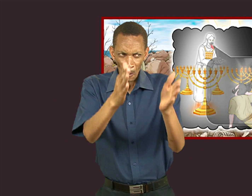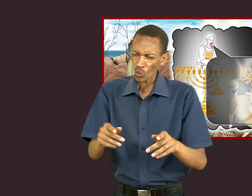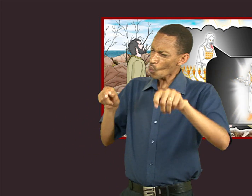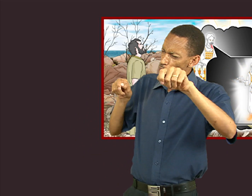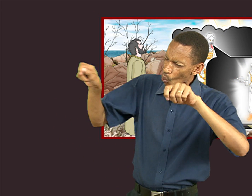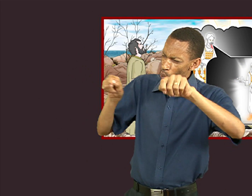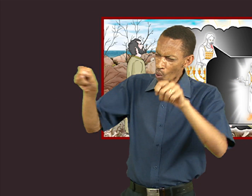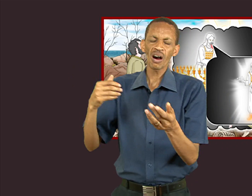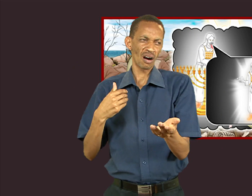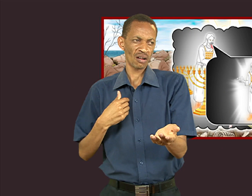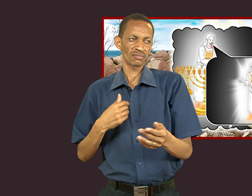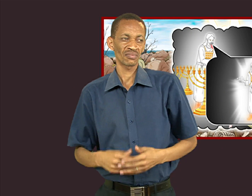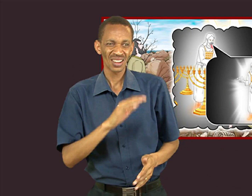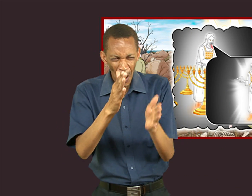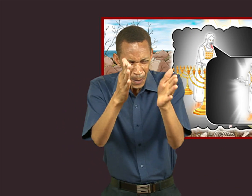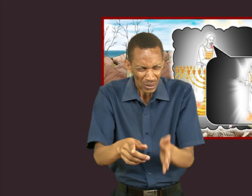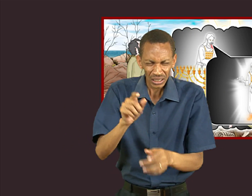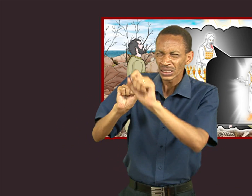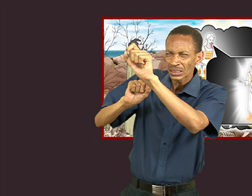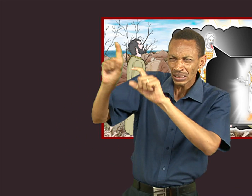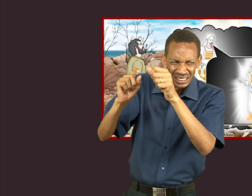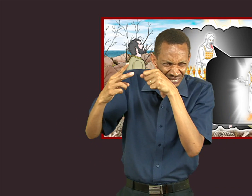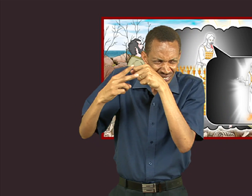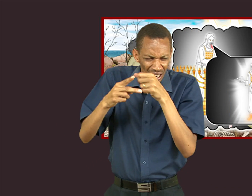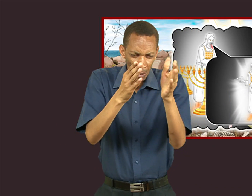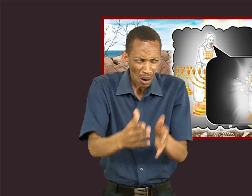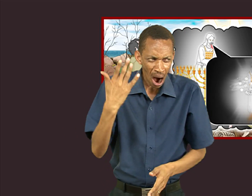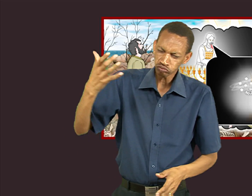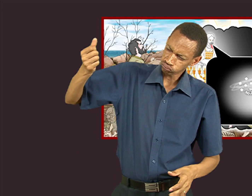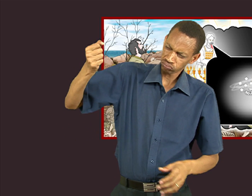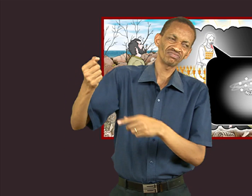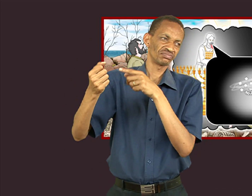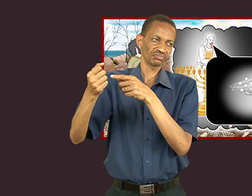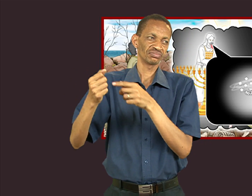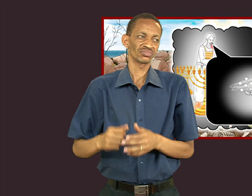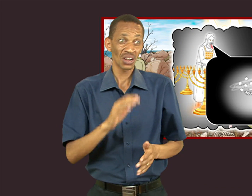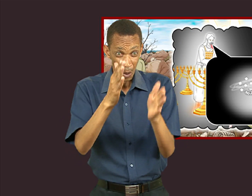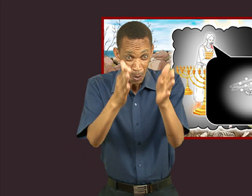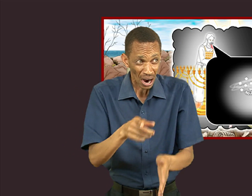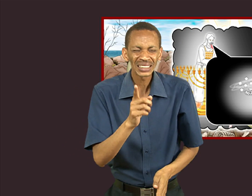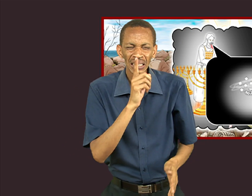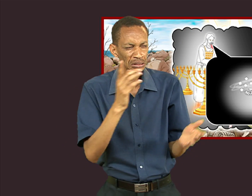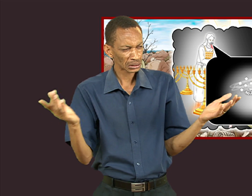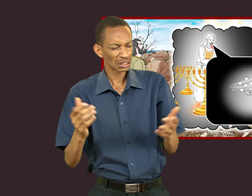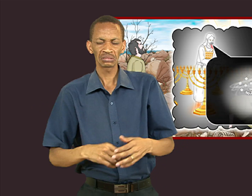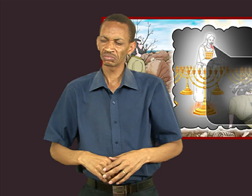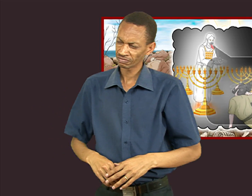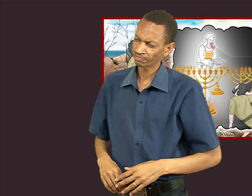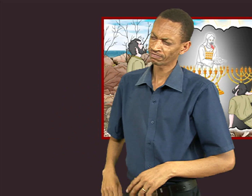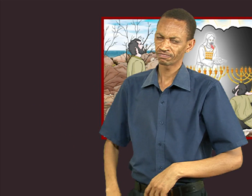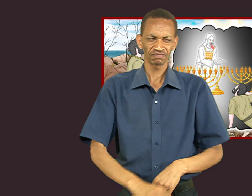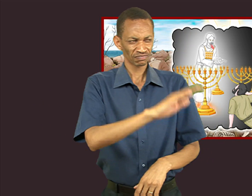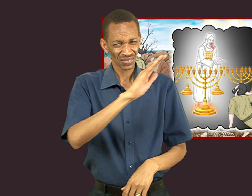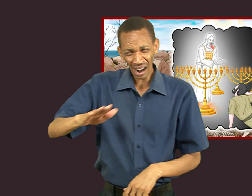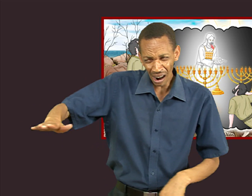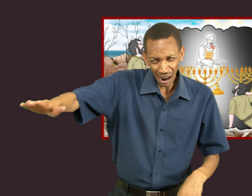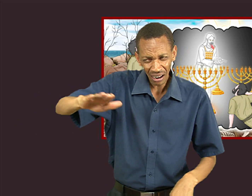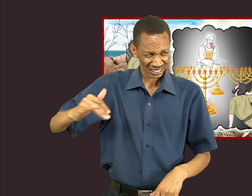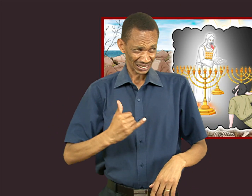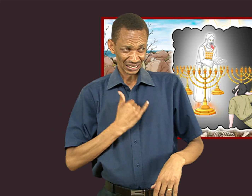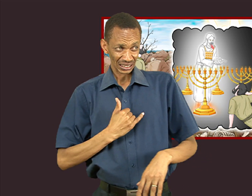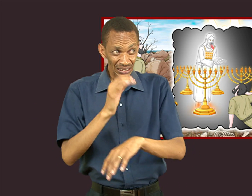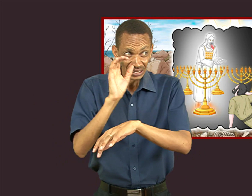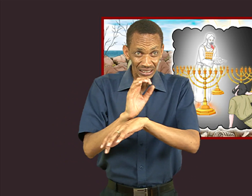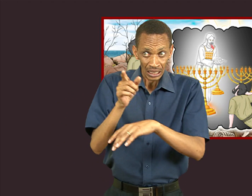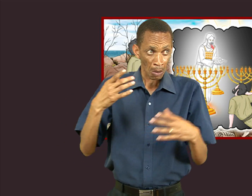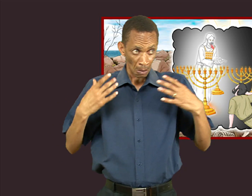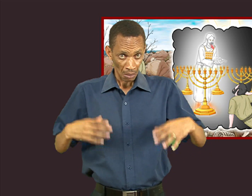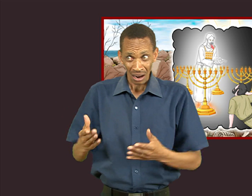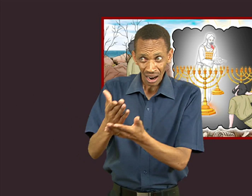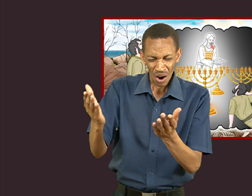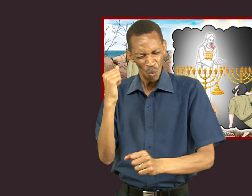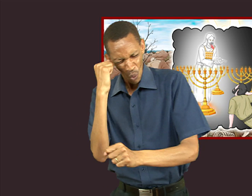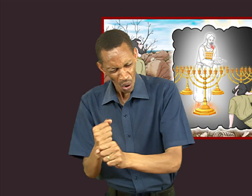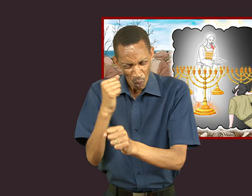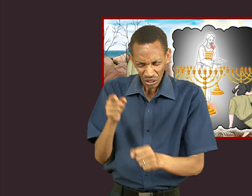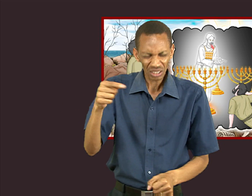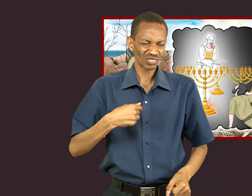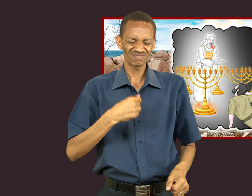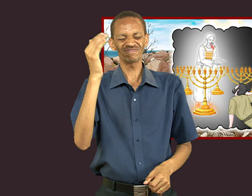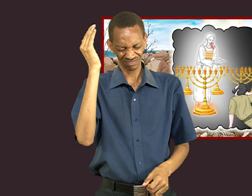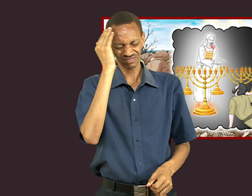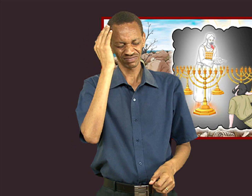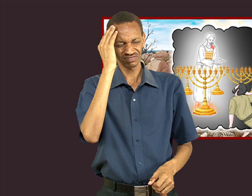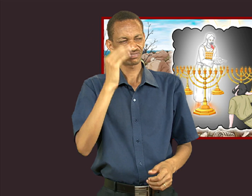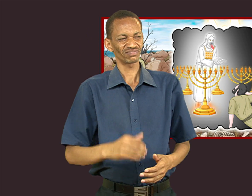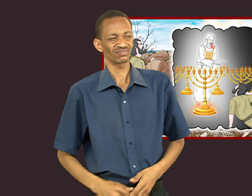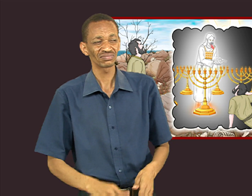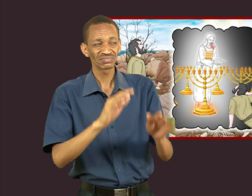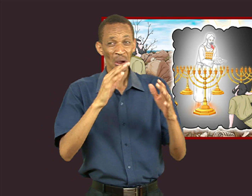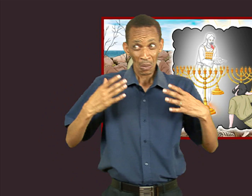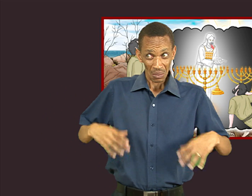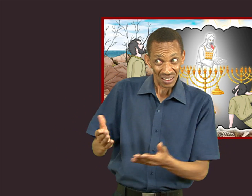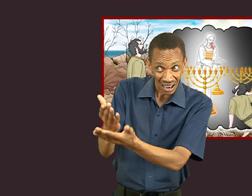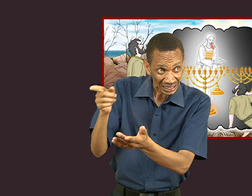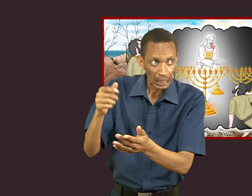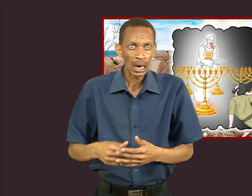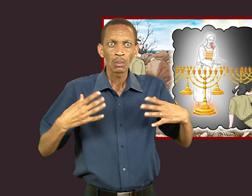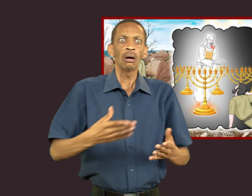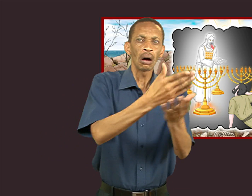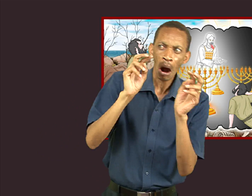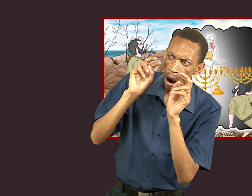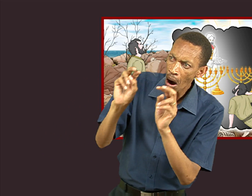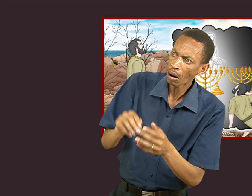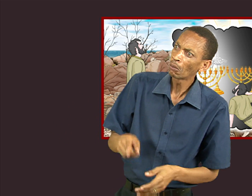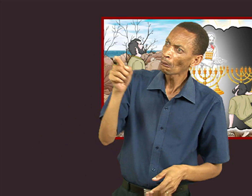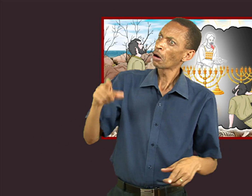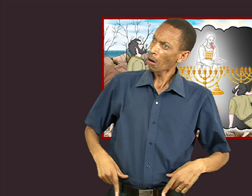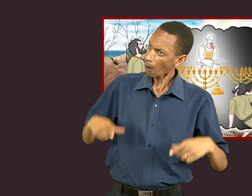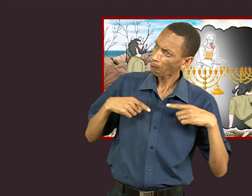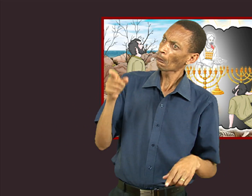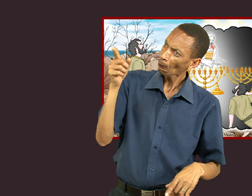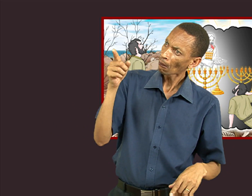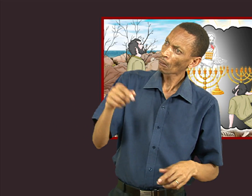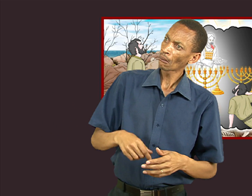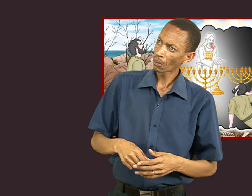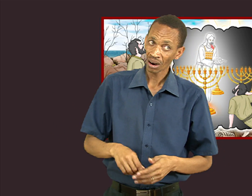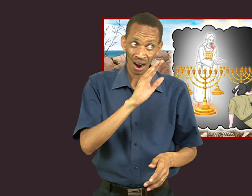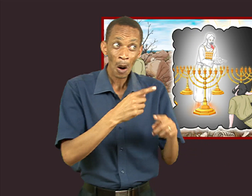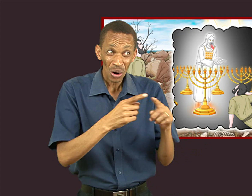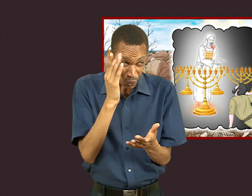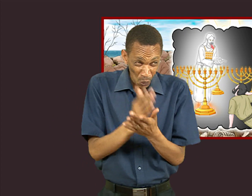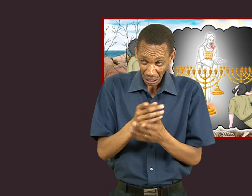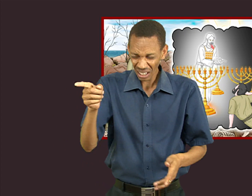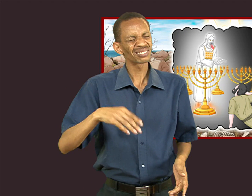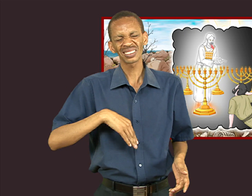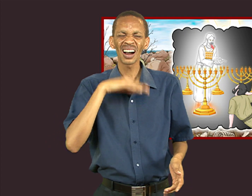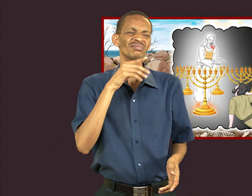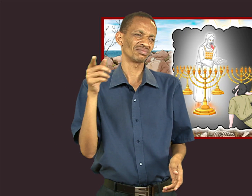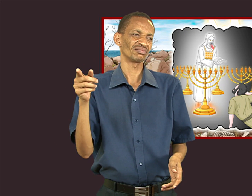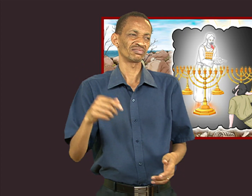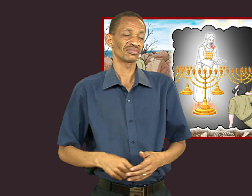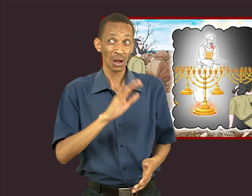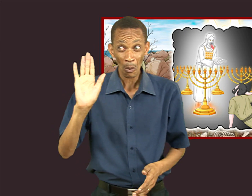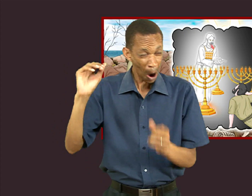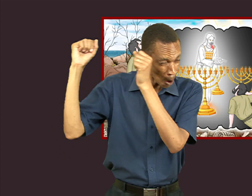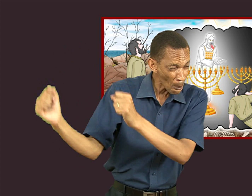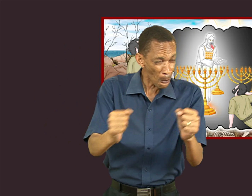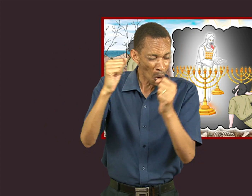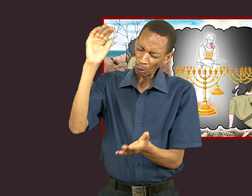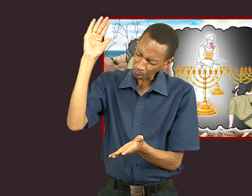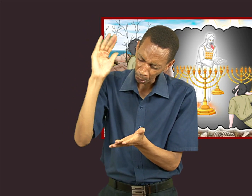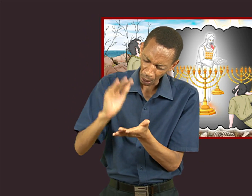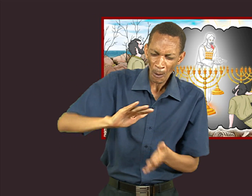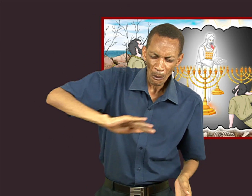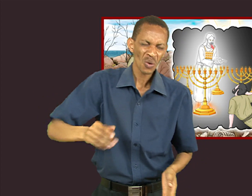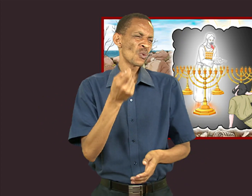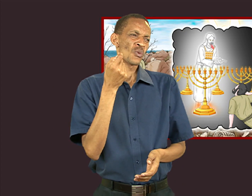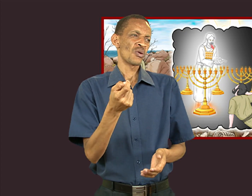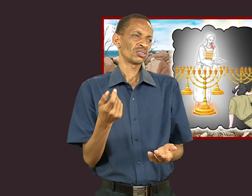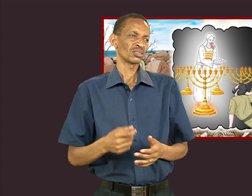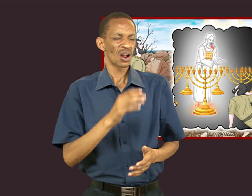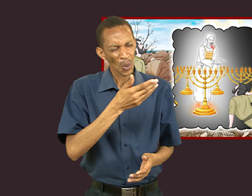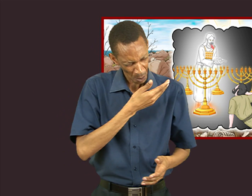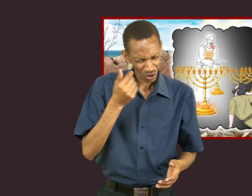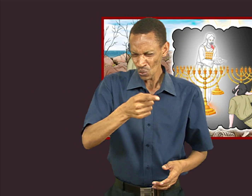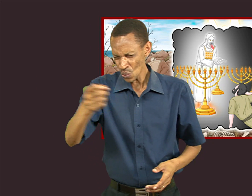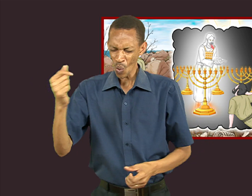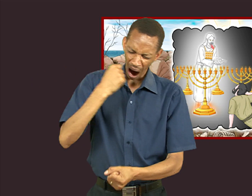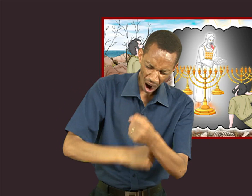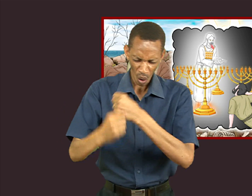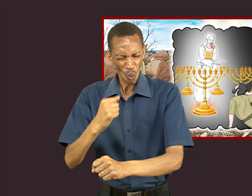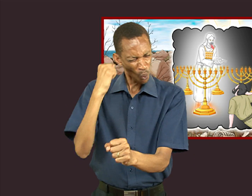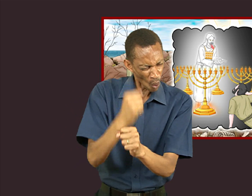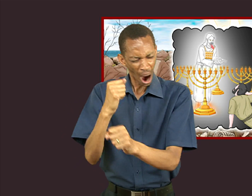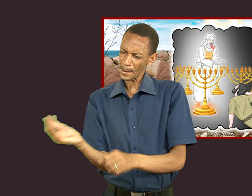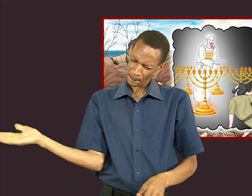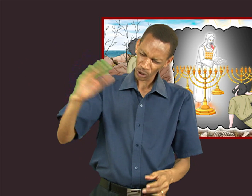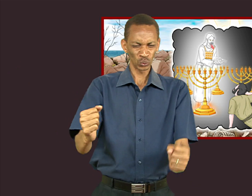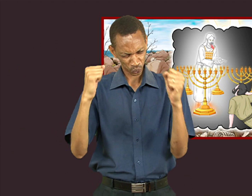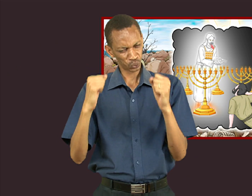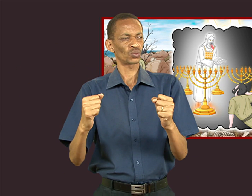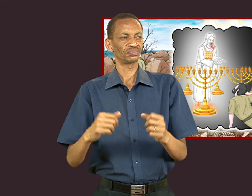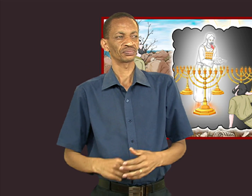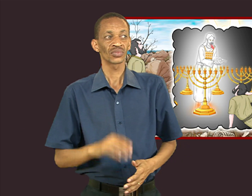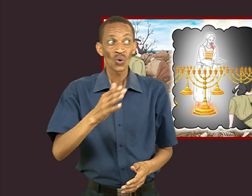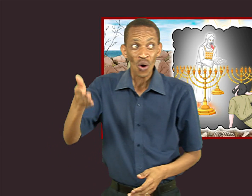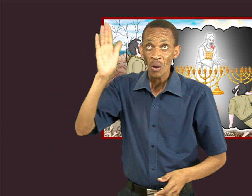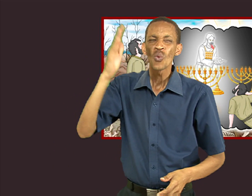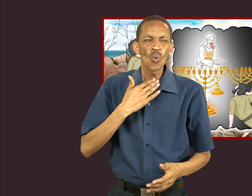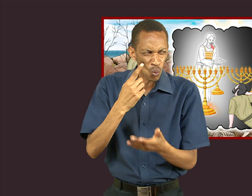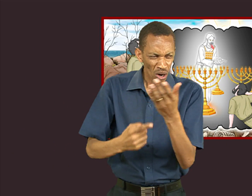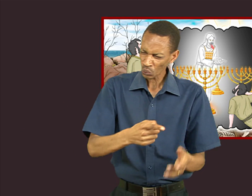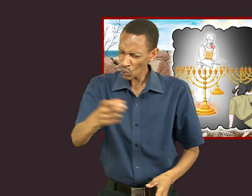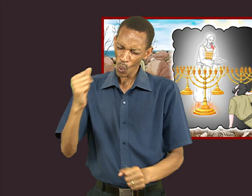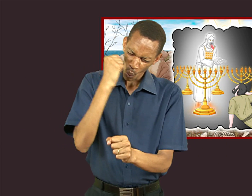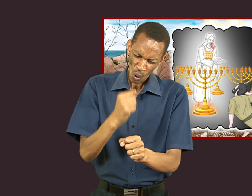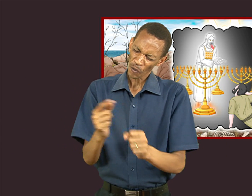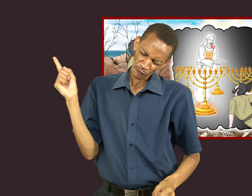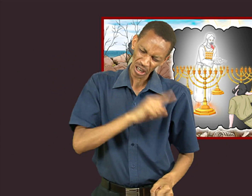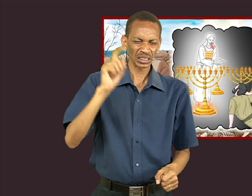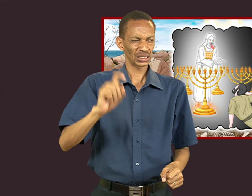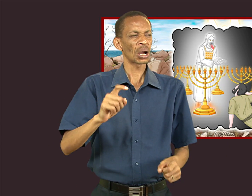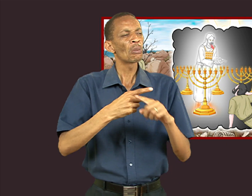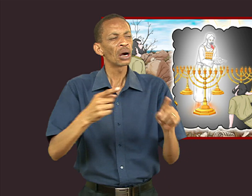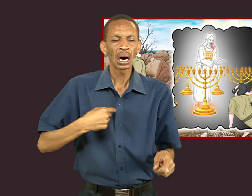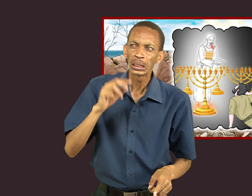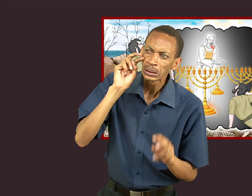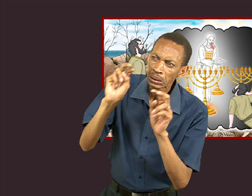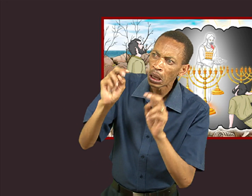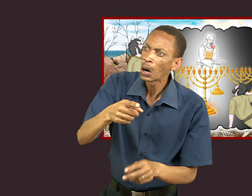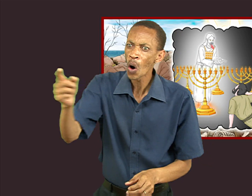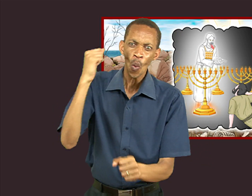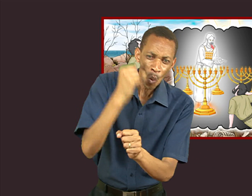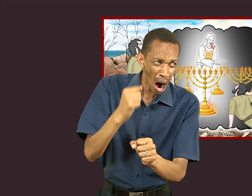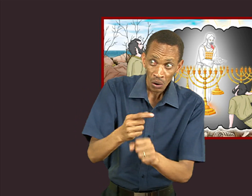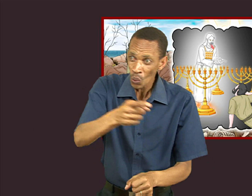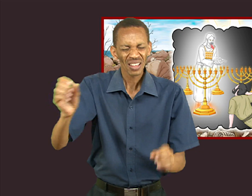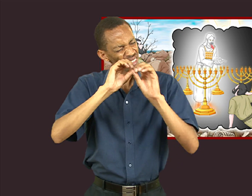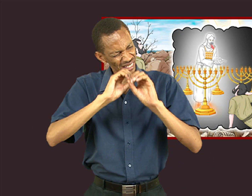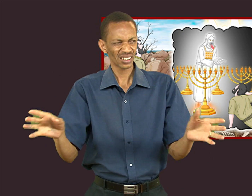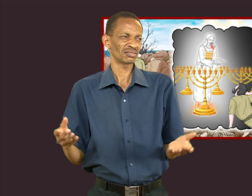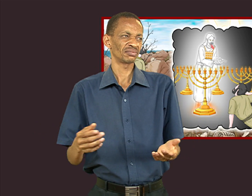you have a reputation for being alive, yet you are dead. Wake up and strengthen what remains, which was about to die; for I have found your deeds incomplete in the sight of My God.